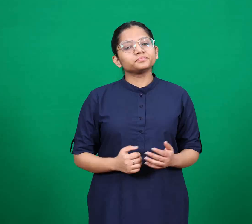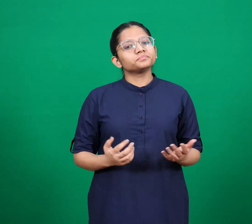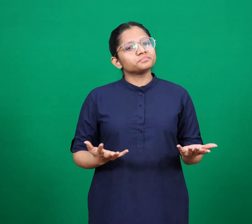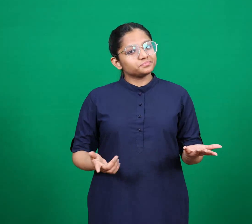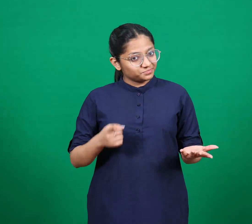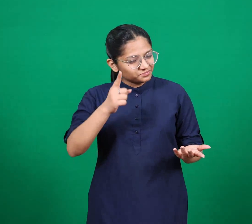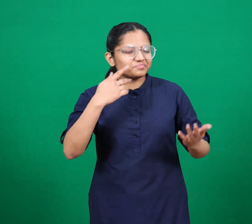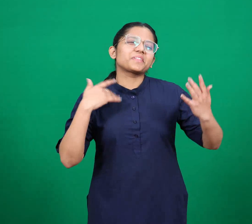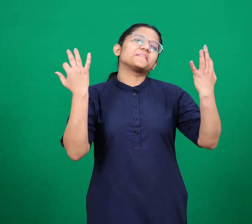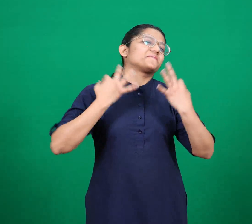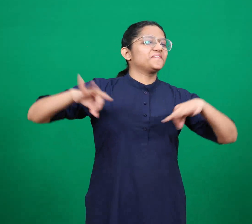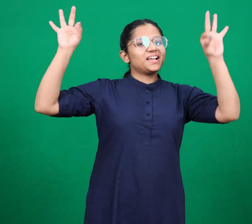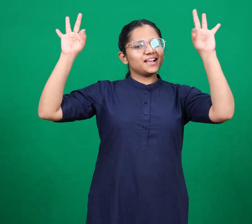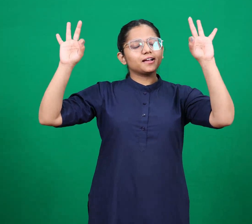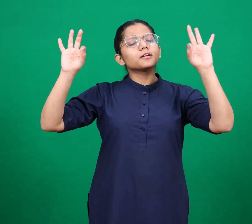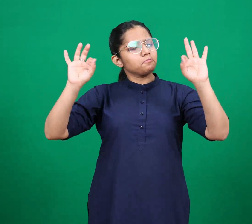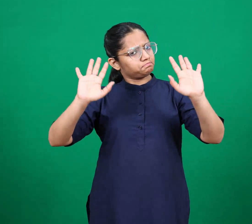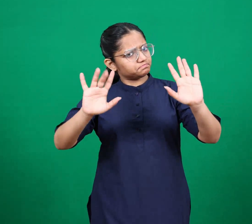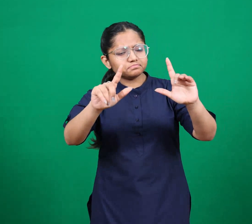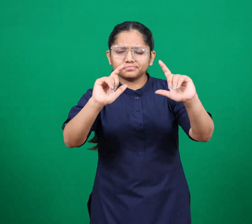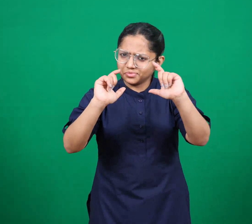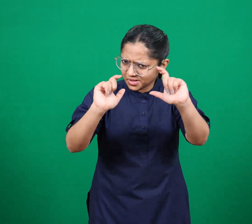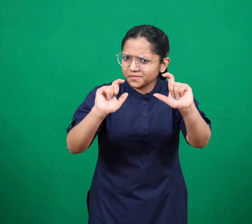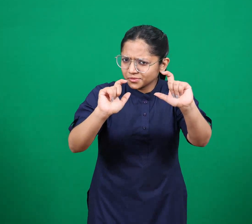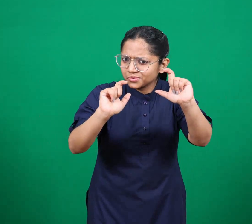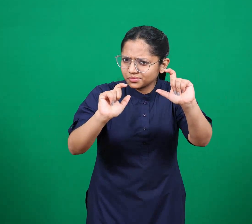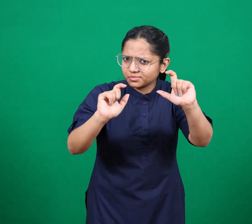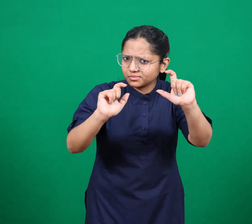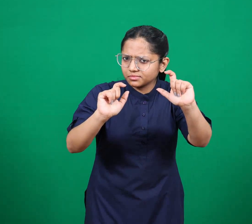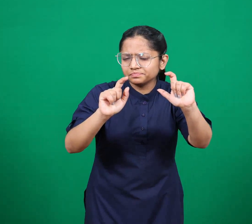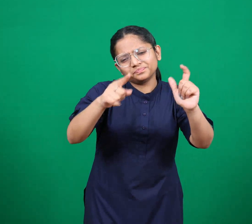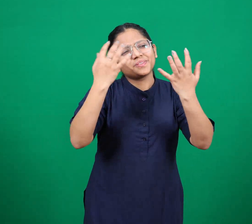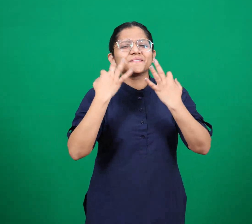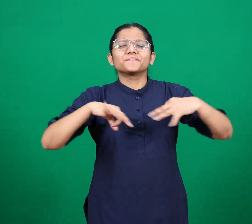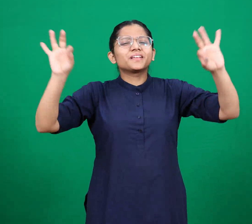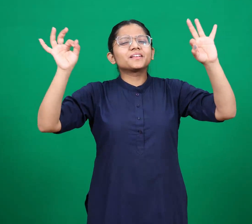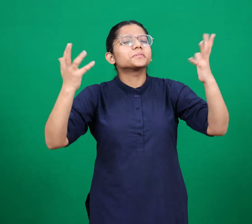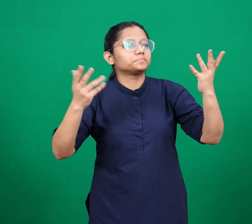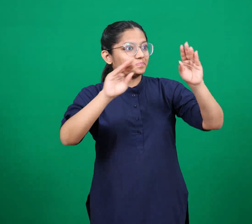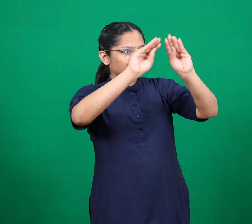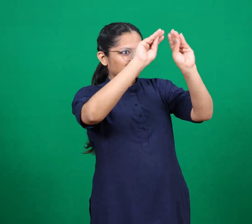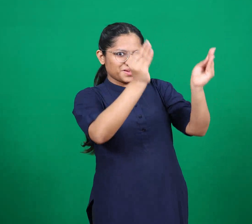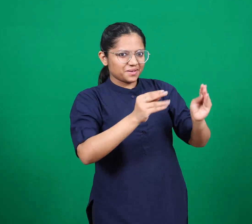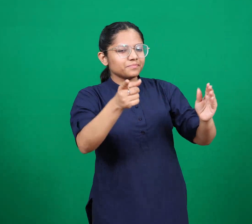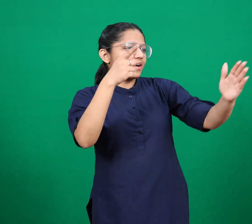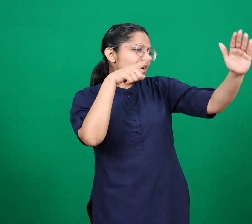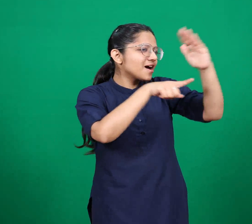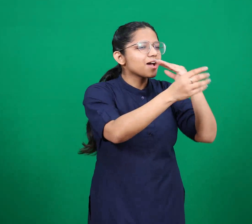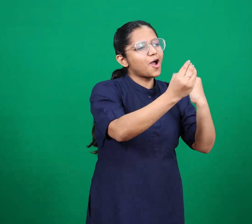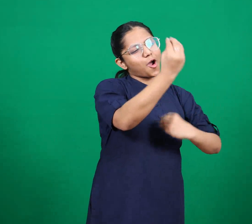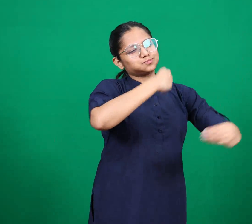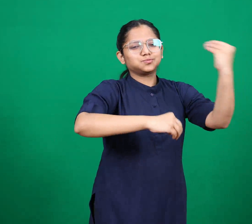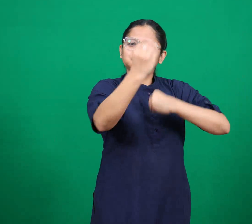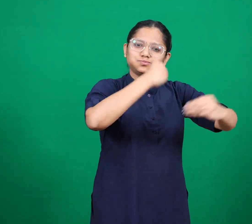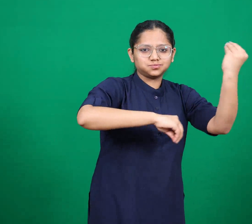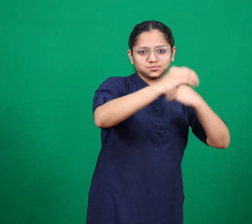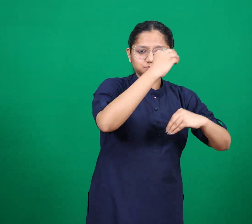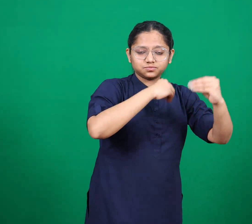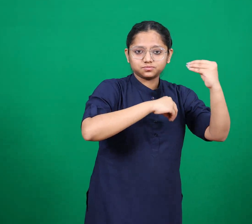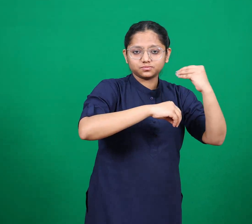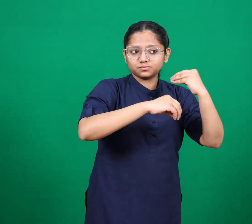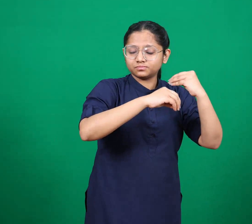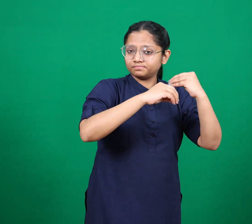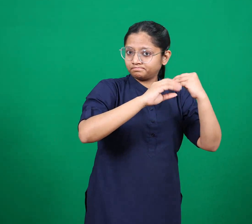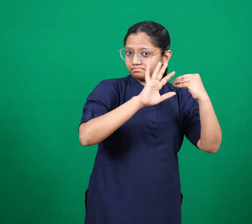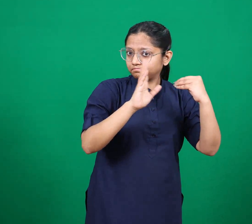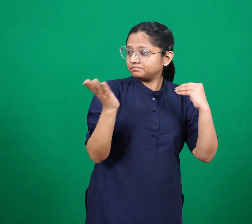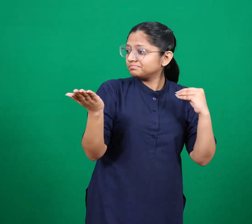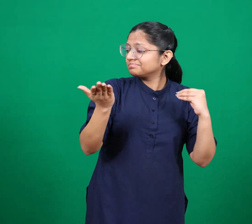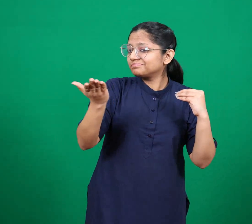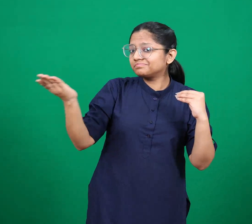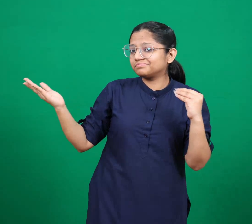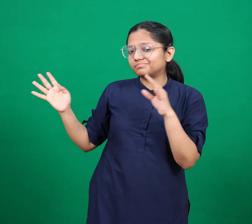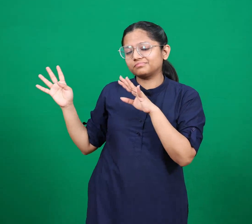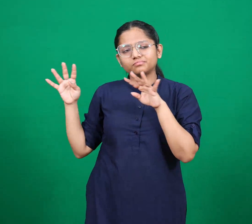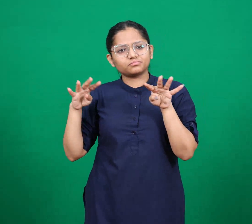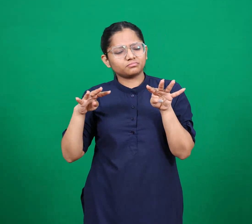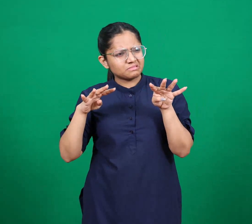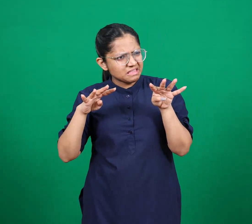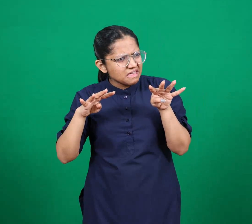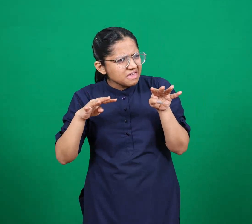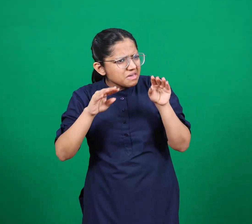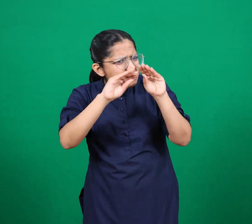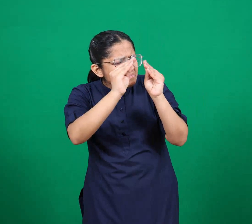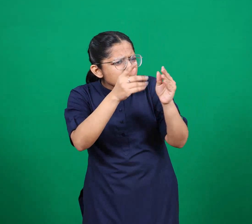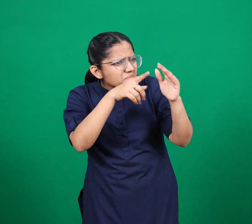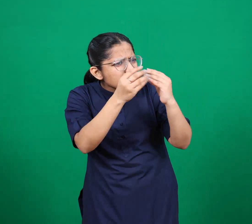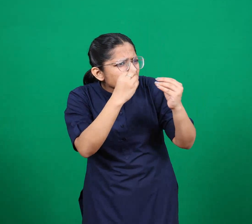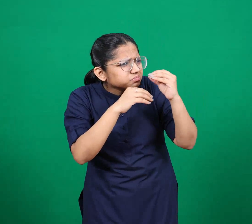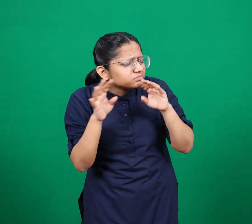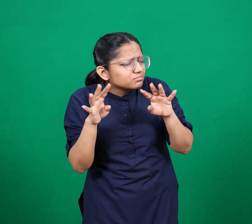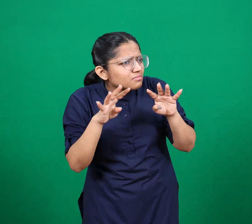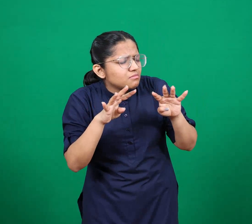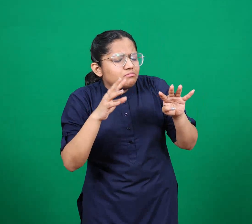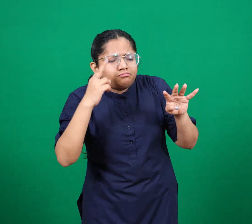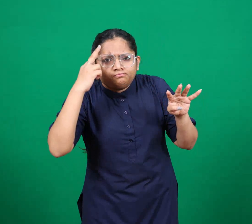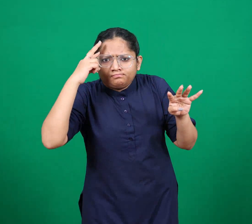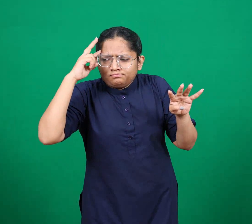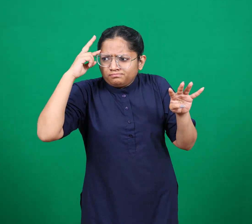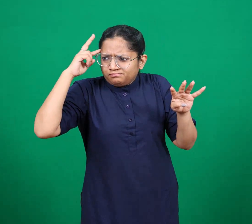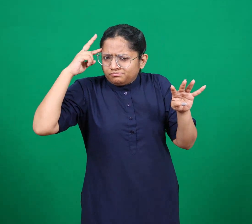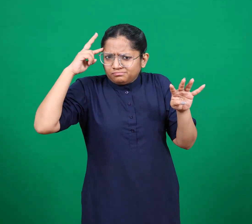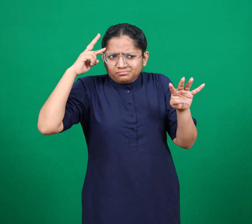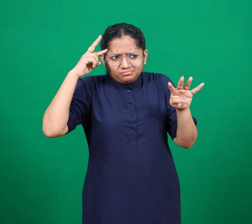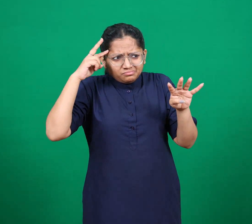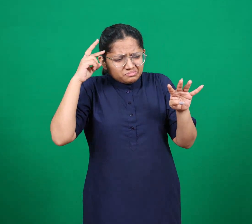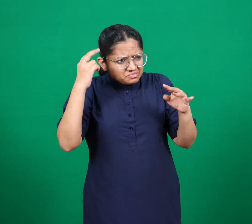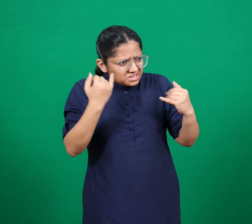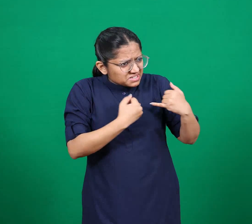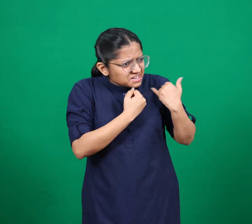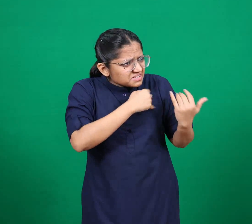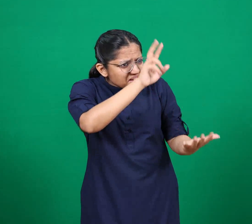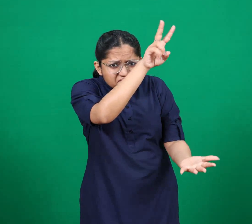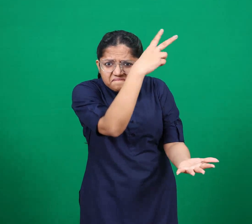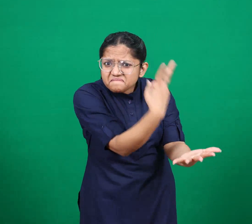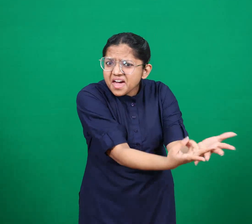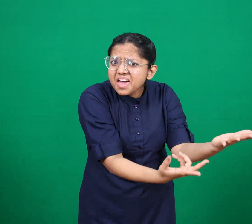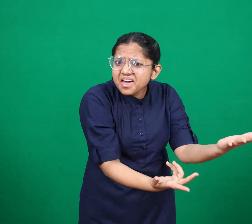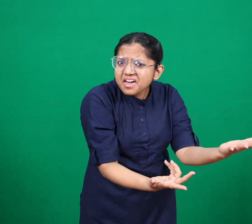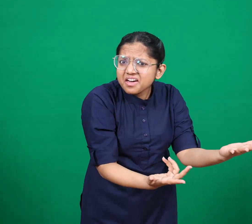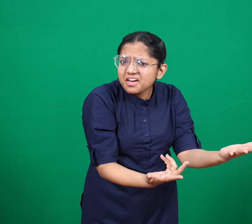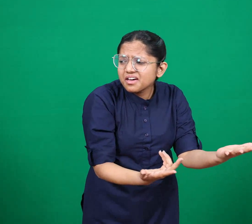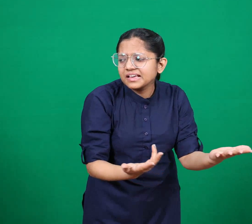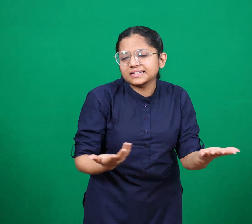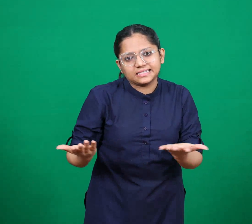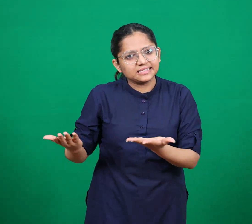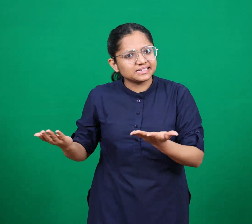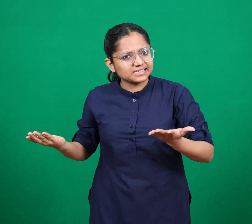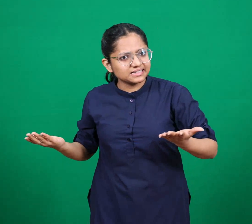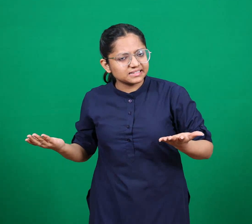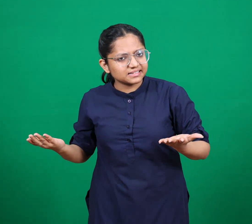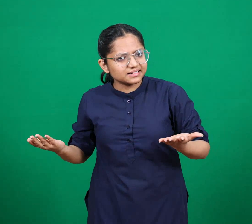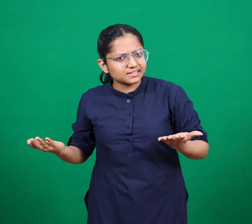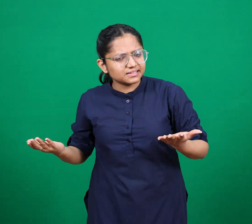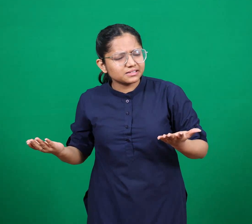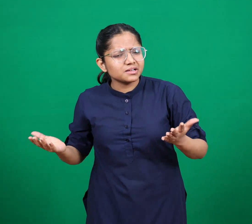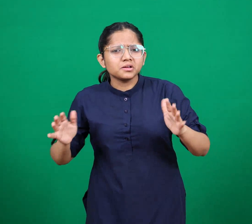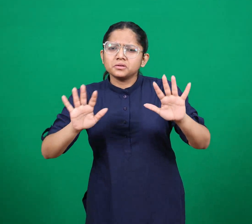Be careful, however, that your freedom does not become a stumbling block to the weak.